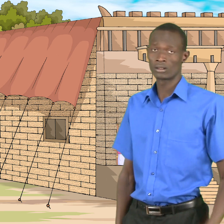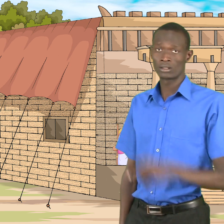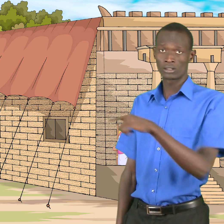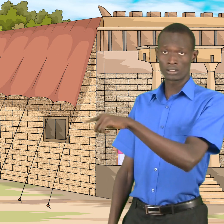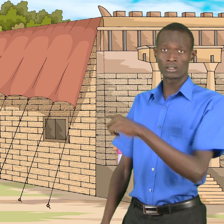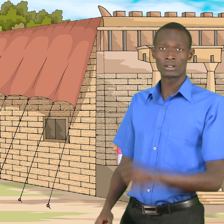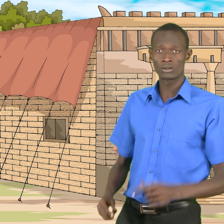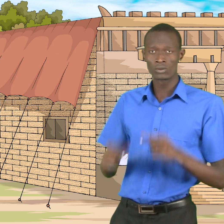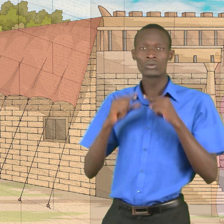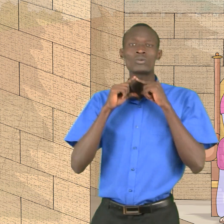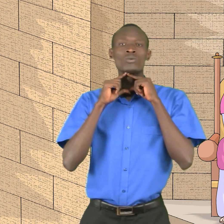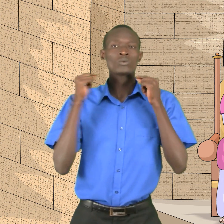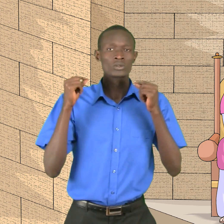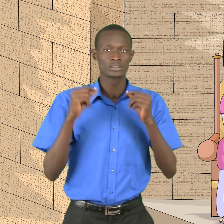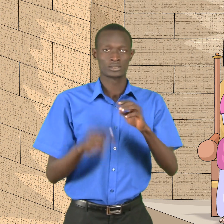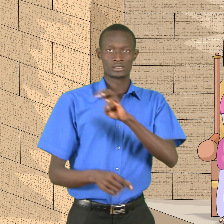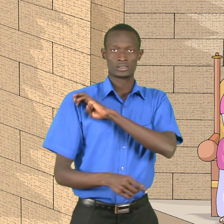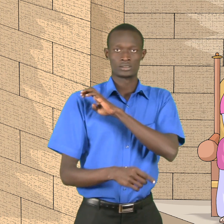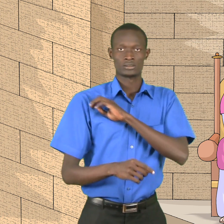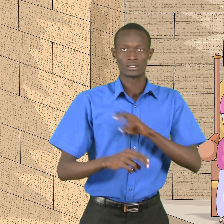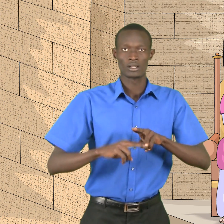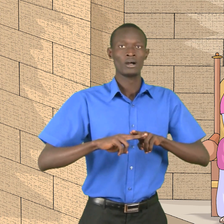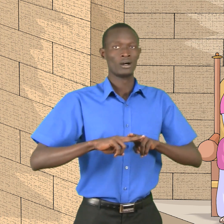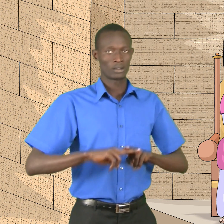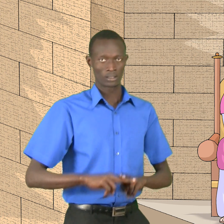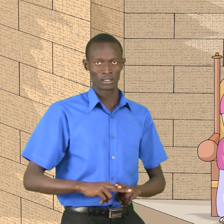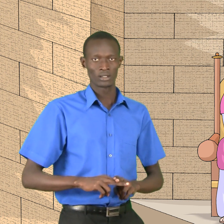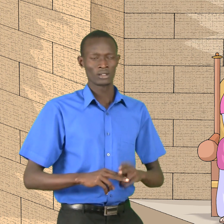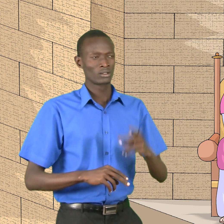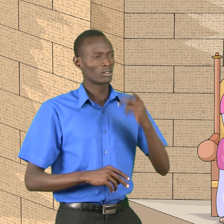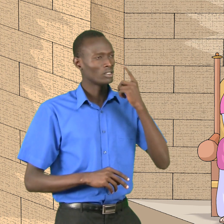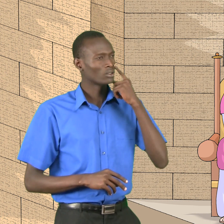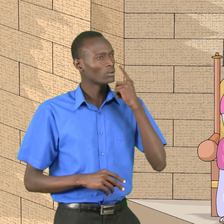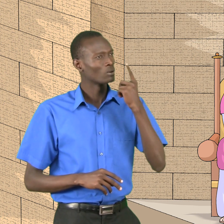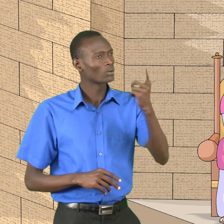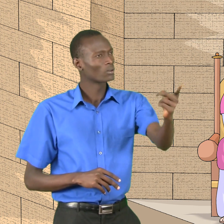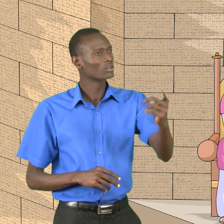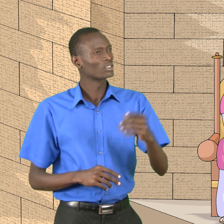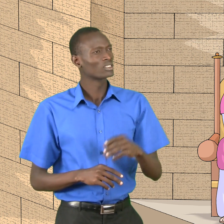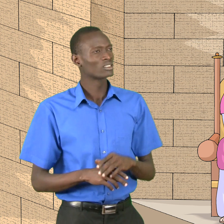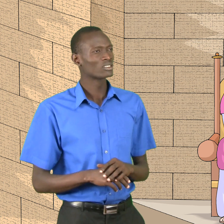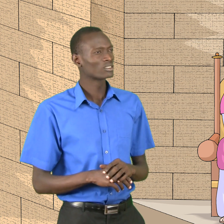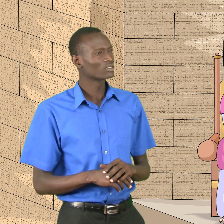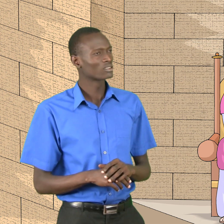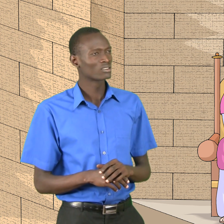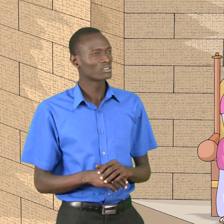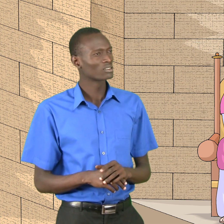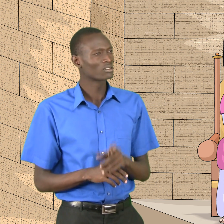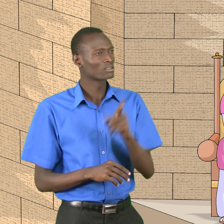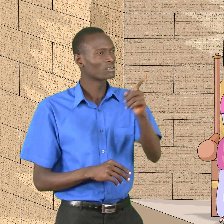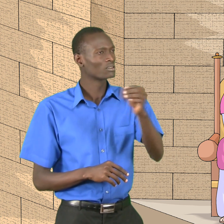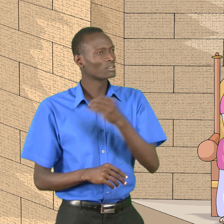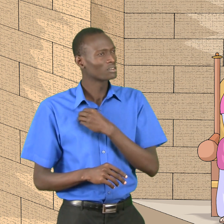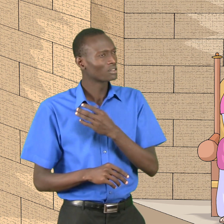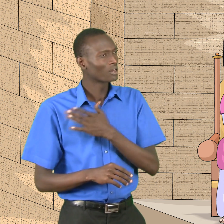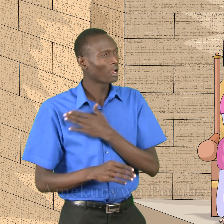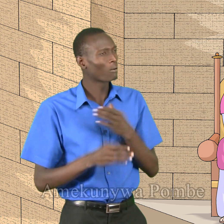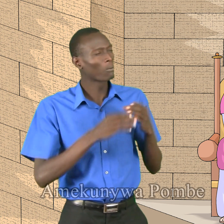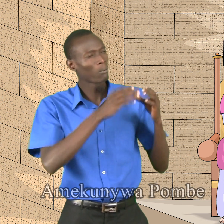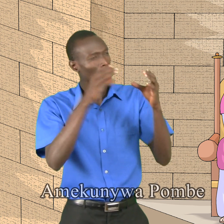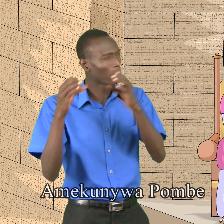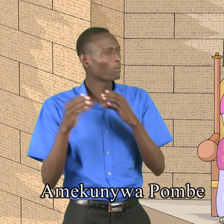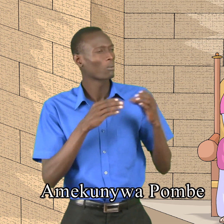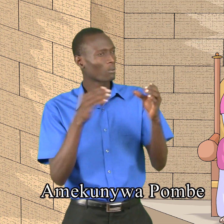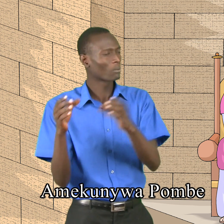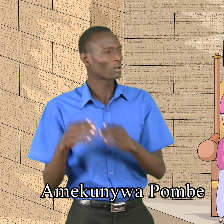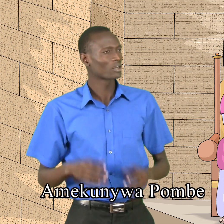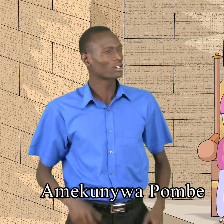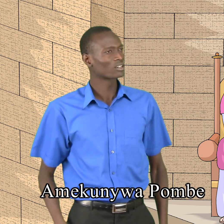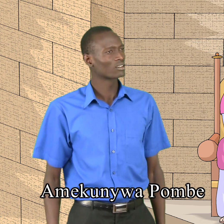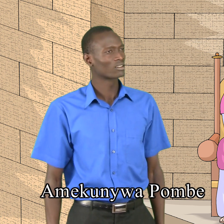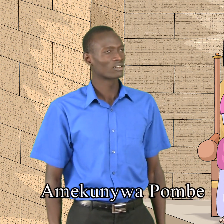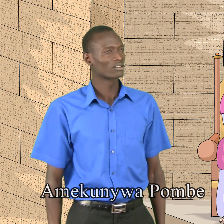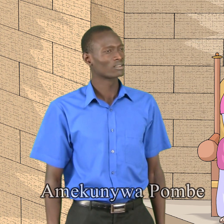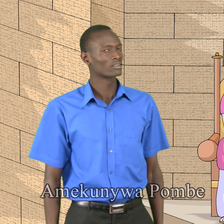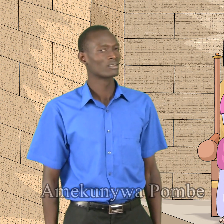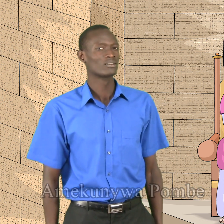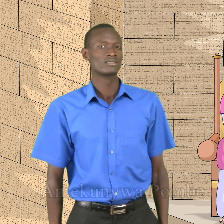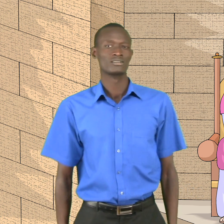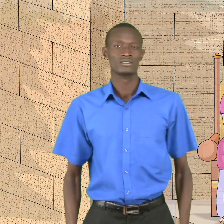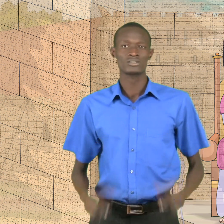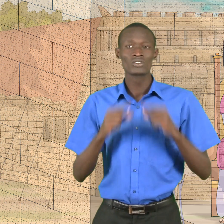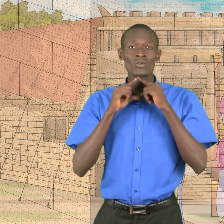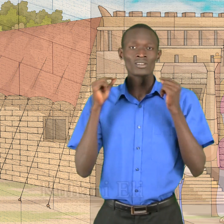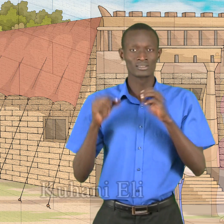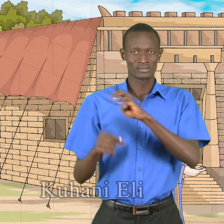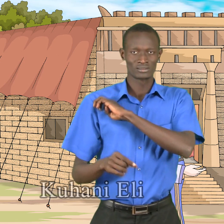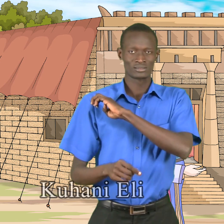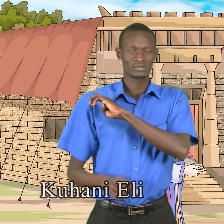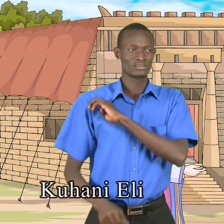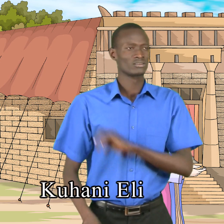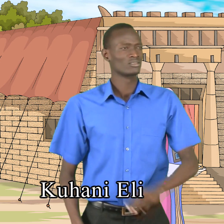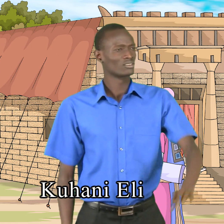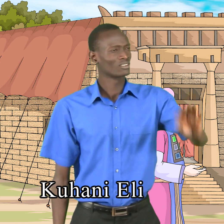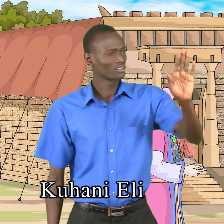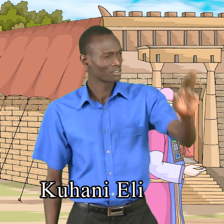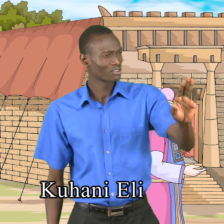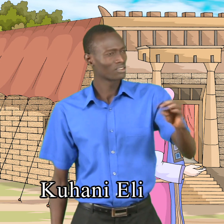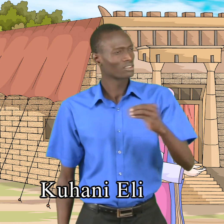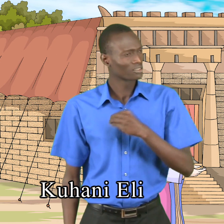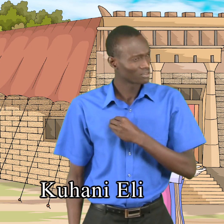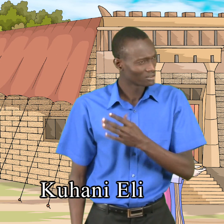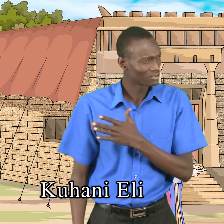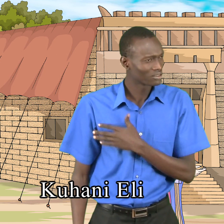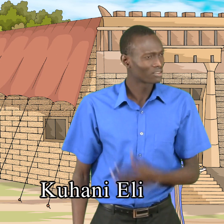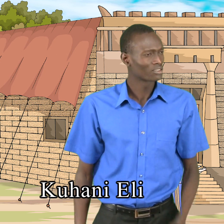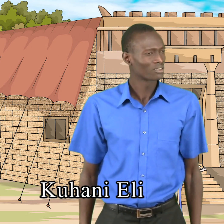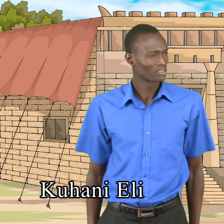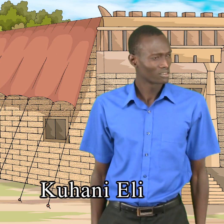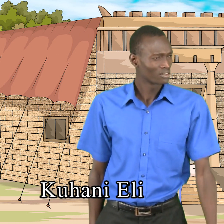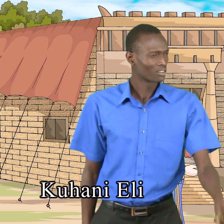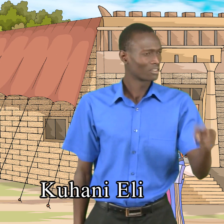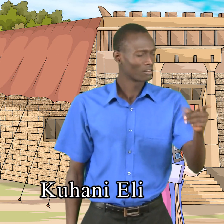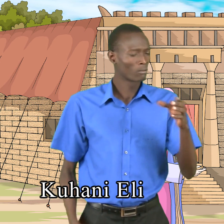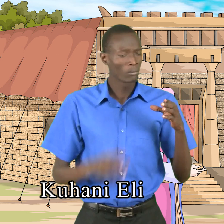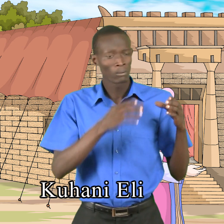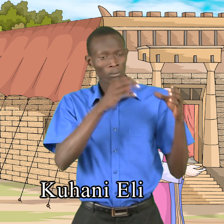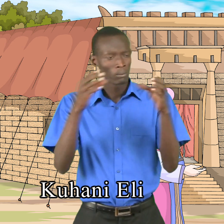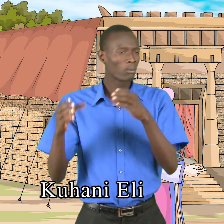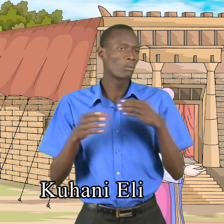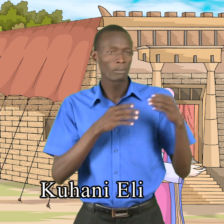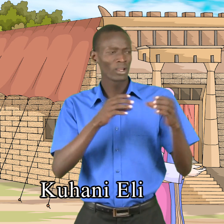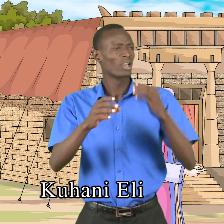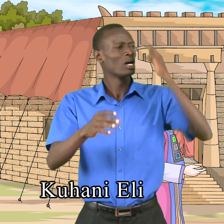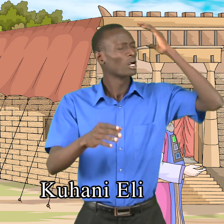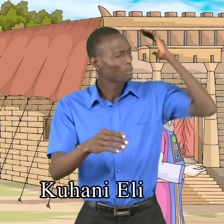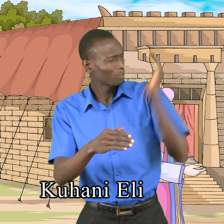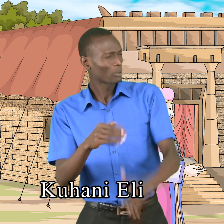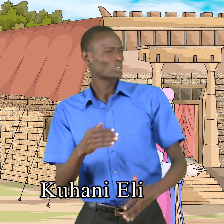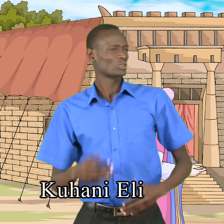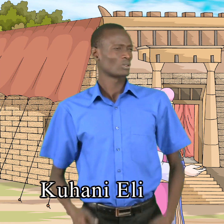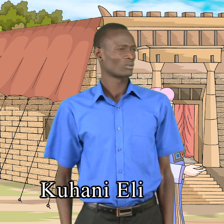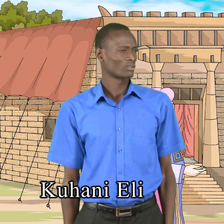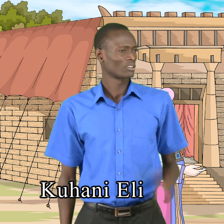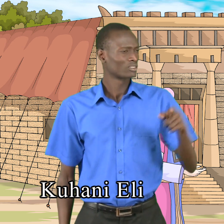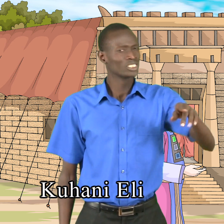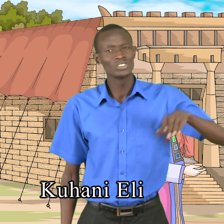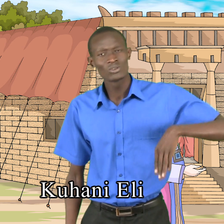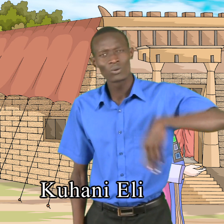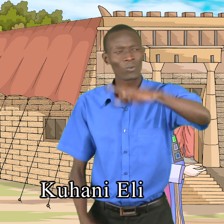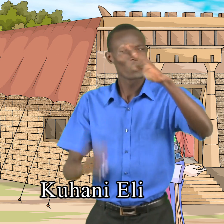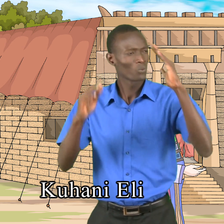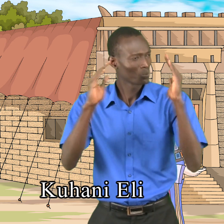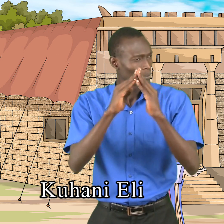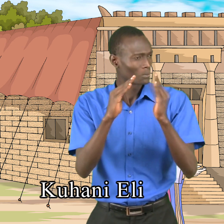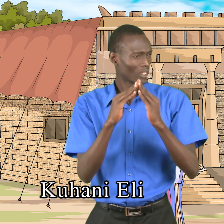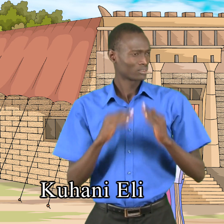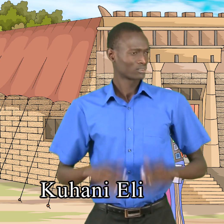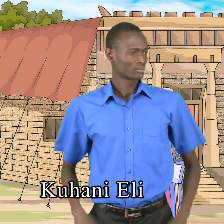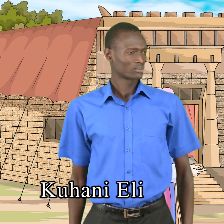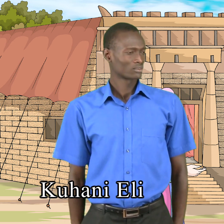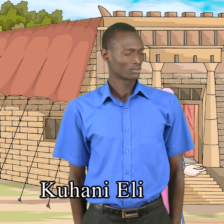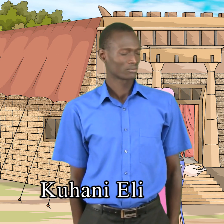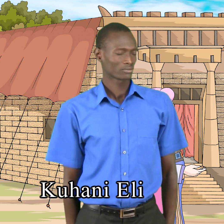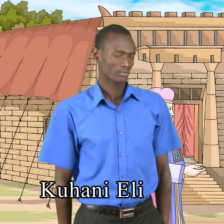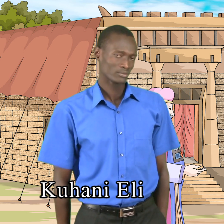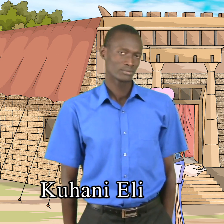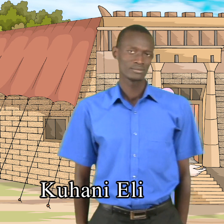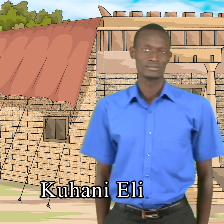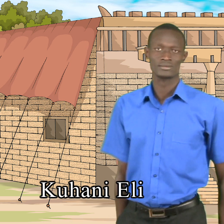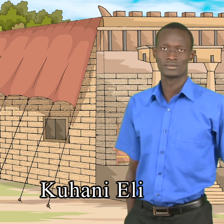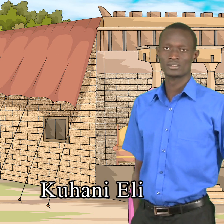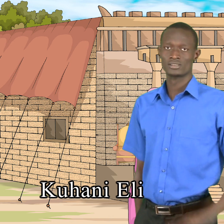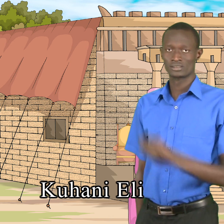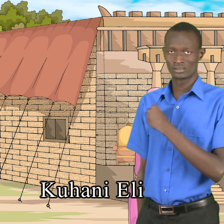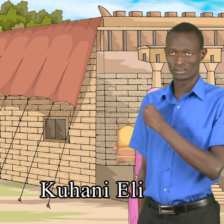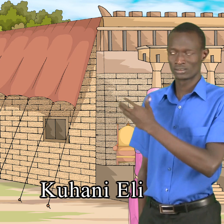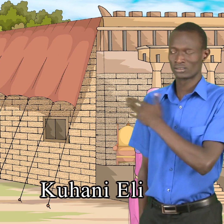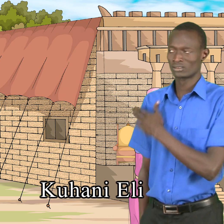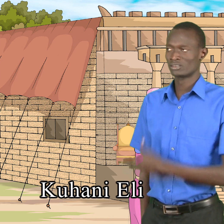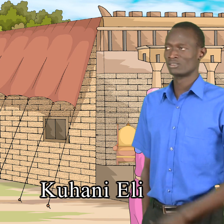As Hannah kept on praying before the LORD, Eli watched her mouth. Hannah was praying in her heart, and though her lips were moving, her voice could not be heard.